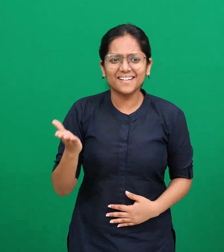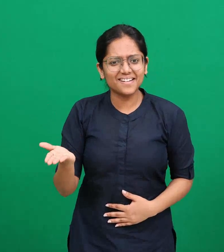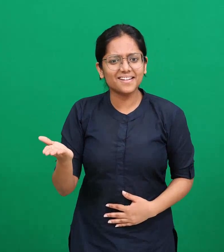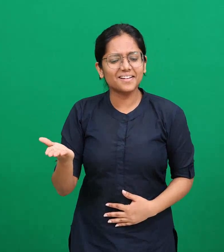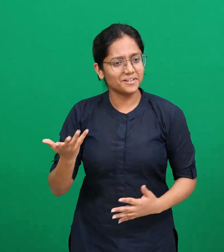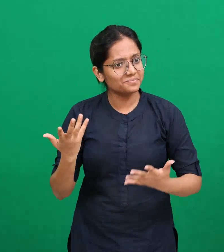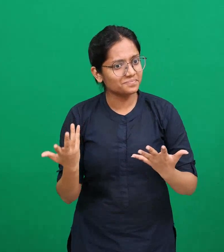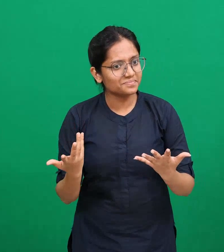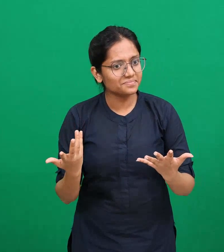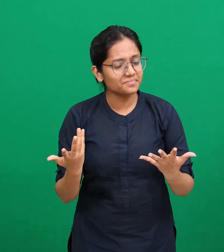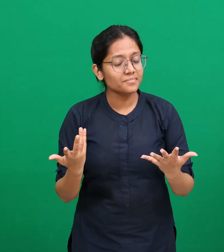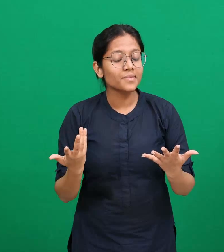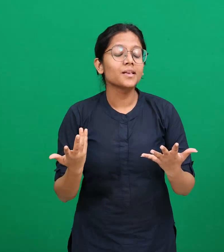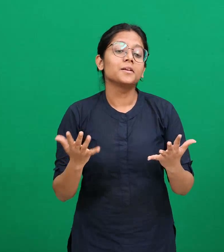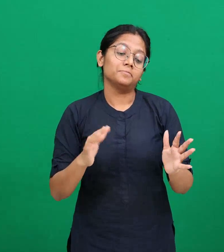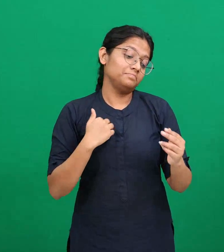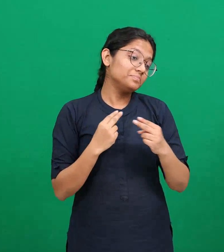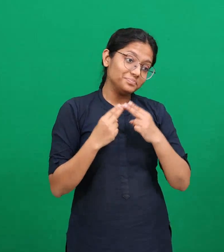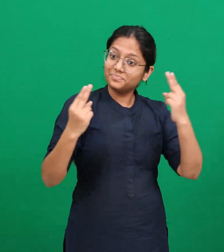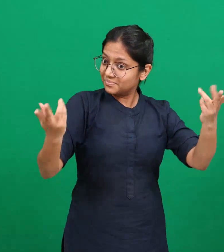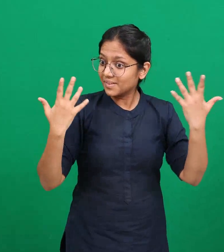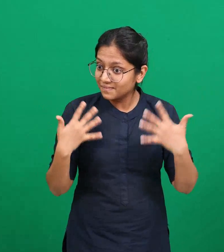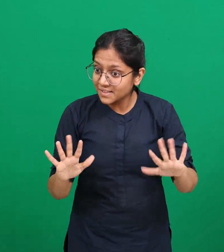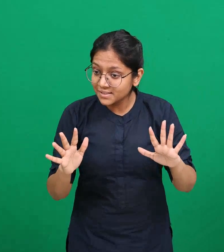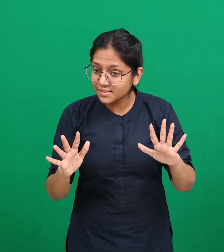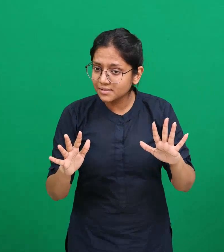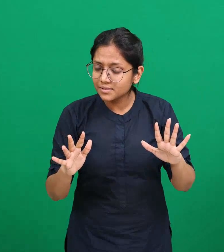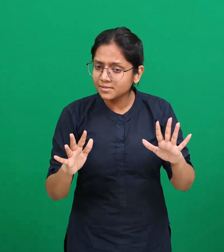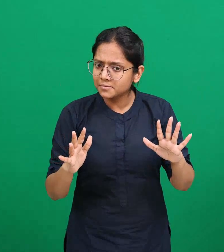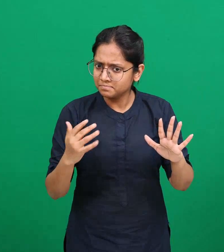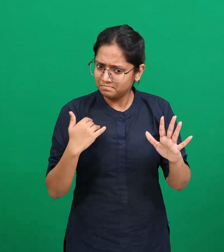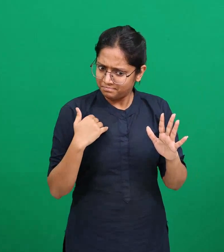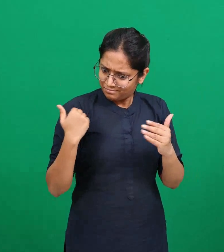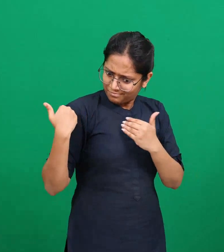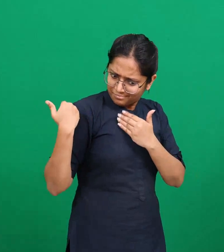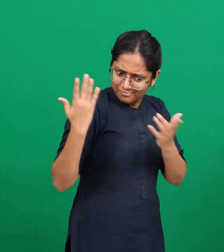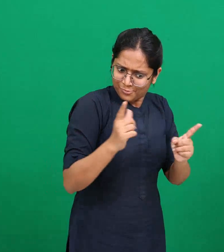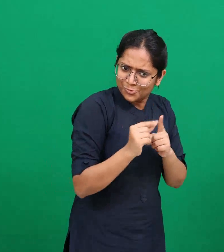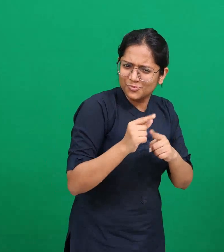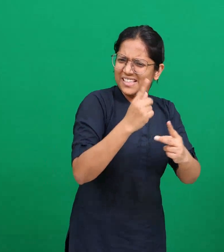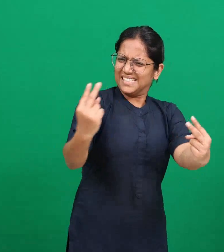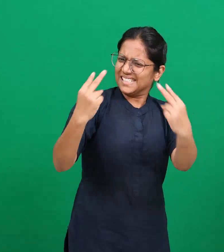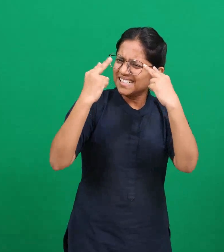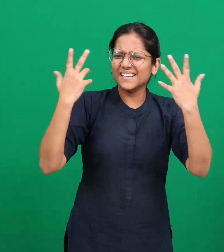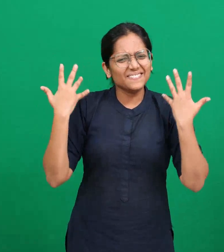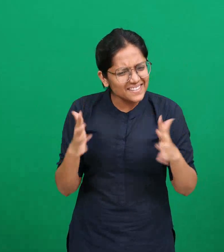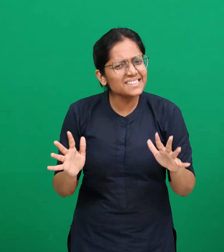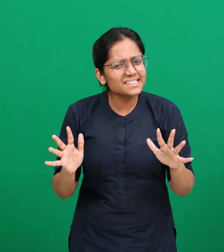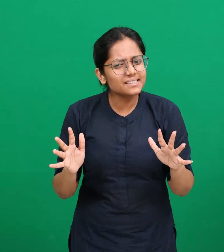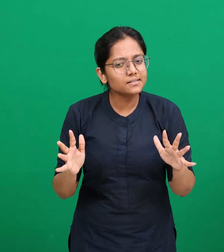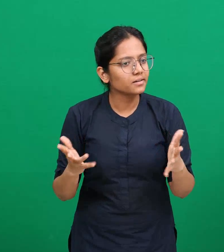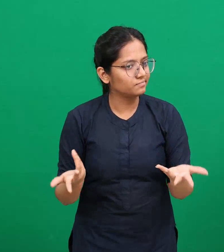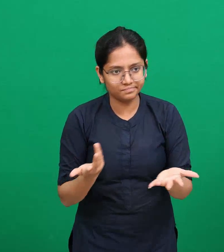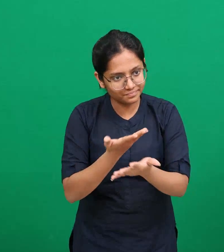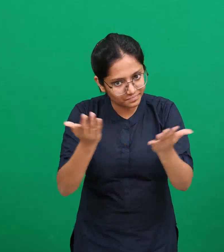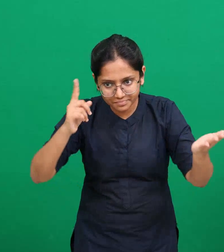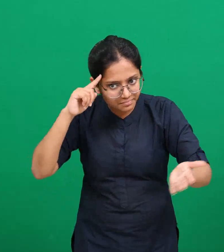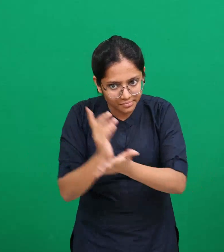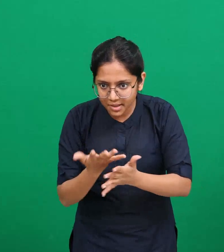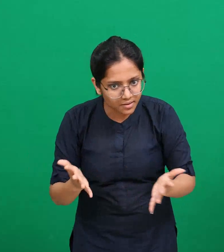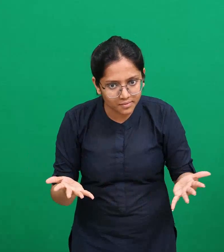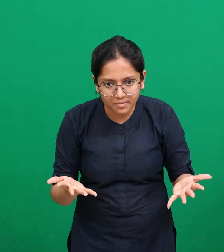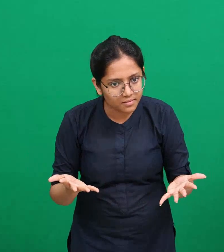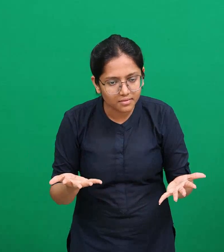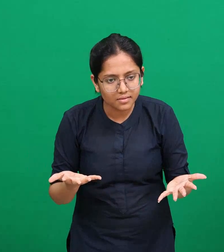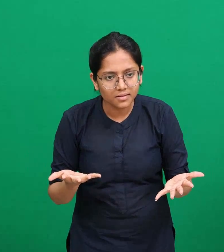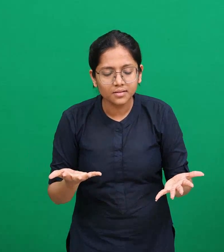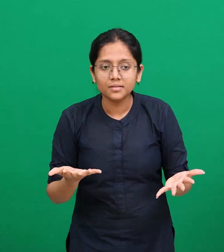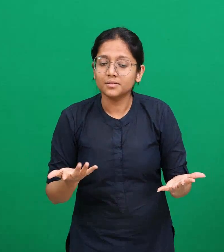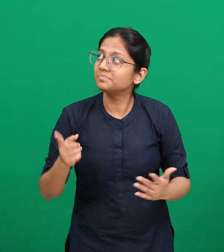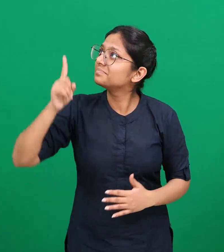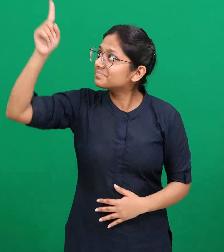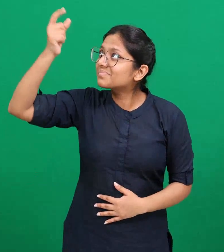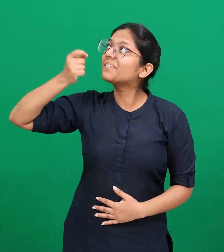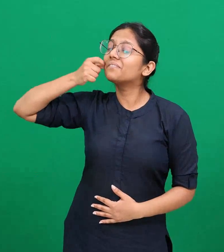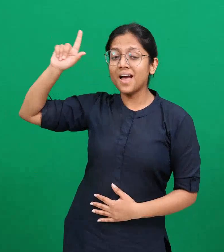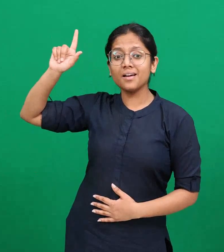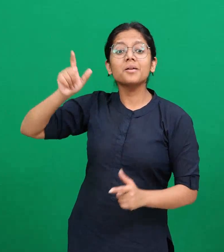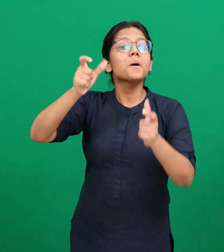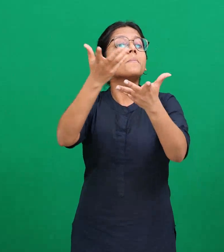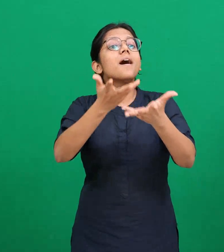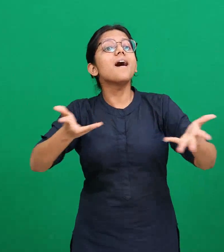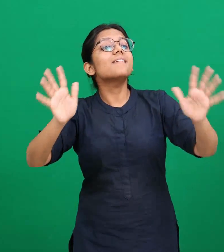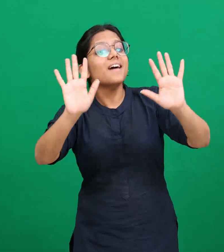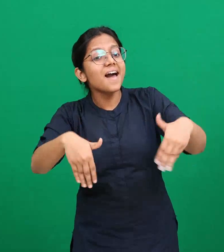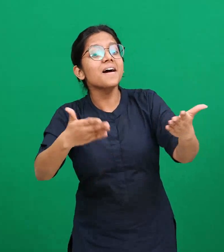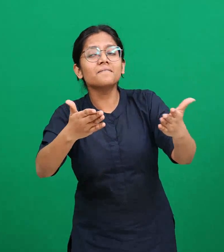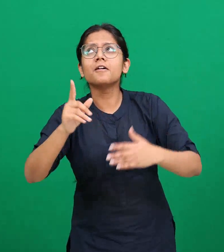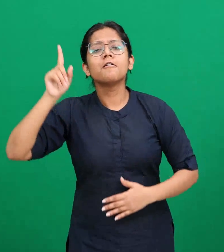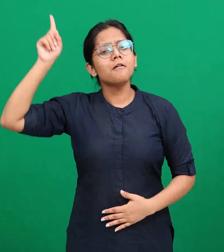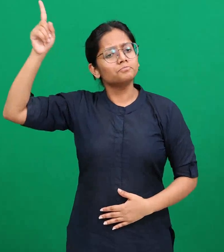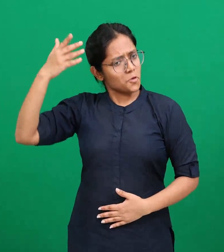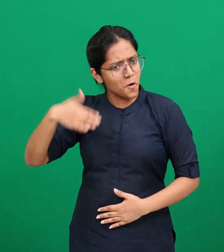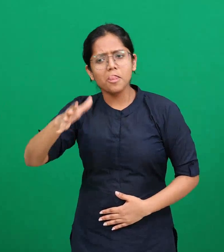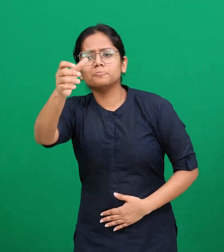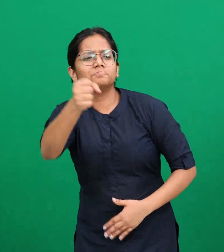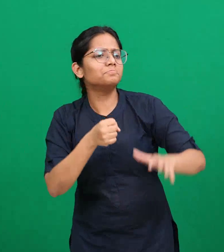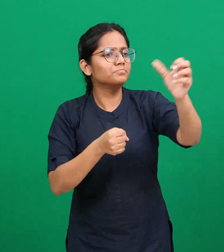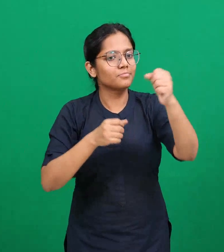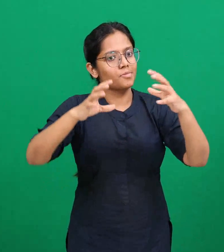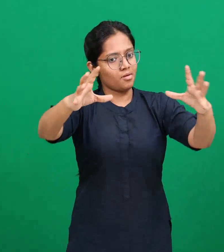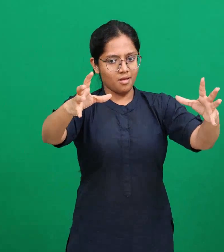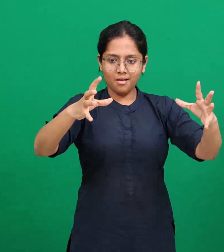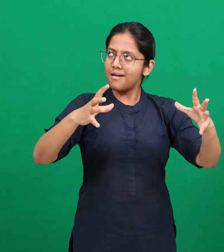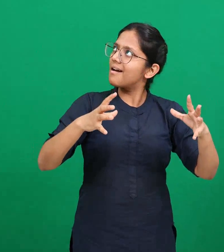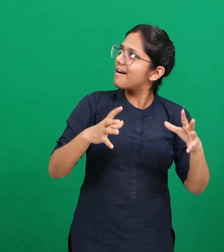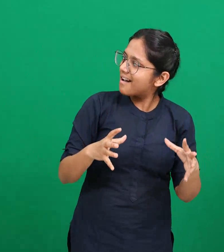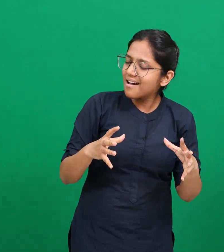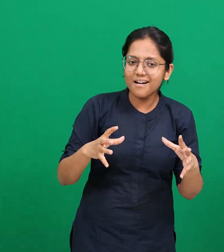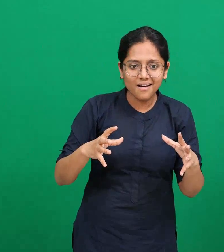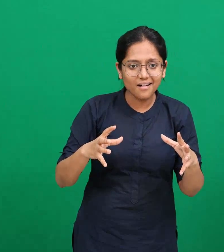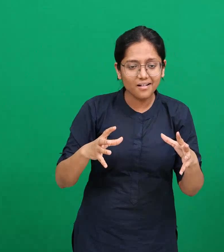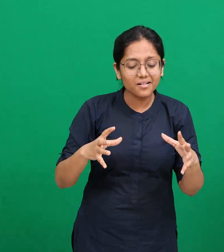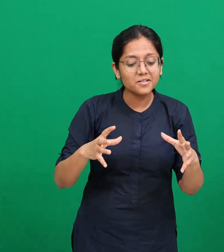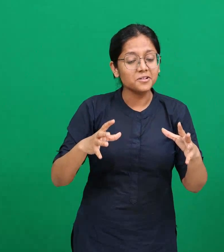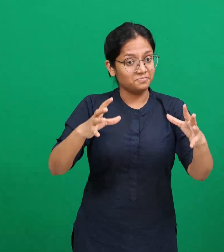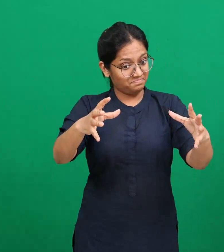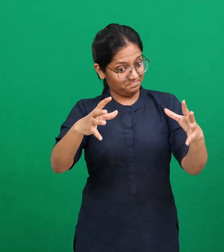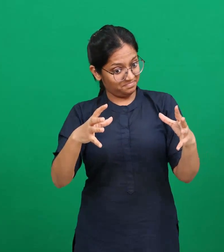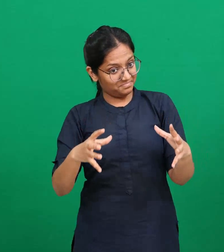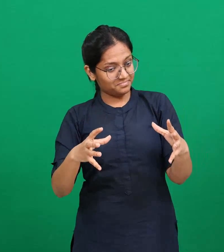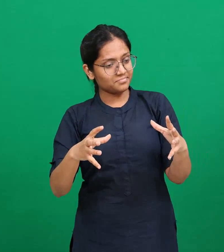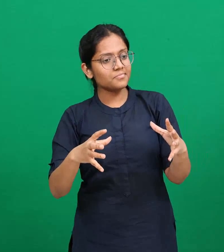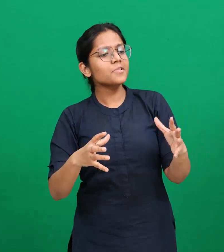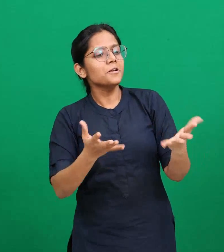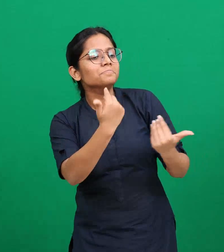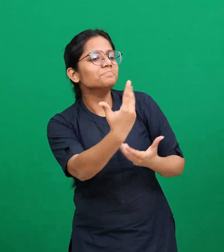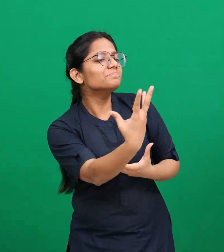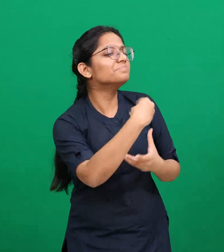But as I stated, you have seen Me and still you do not believe.